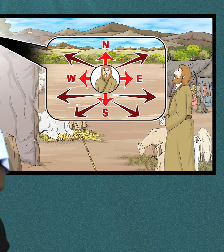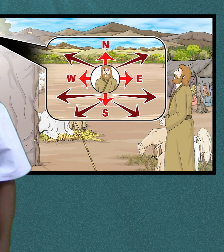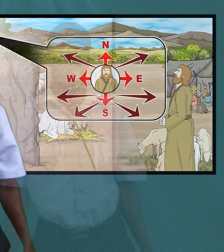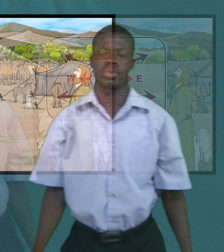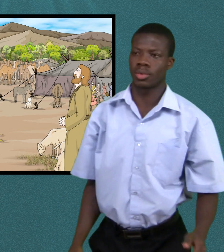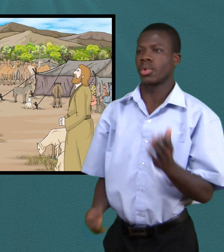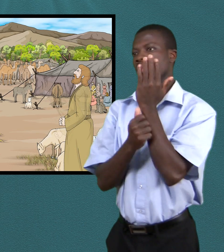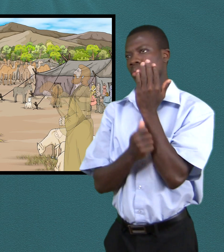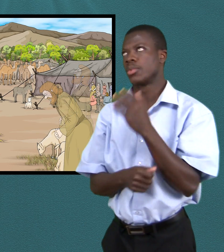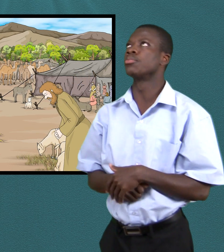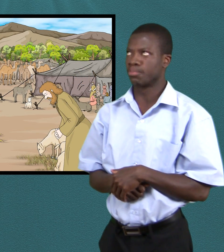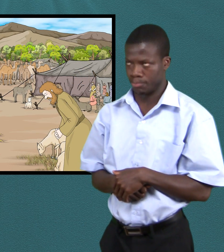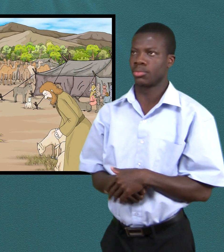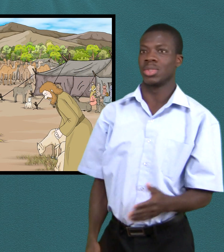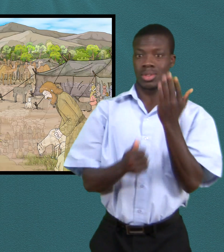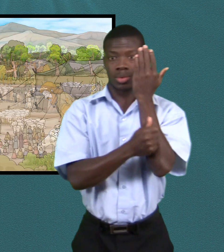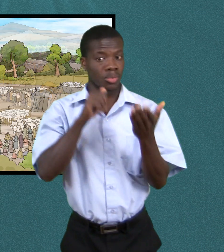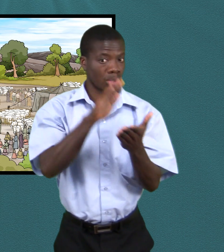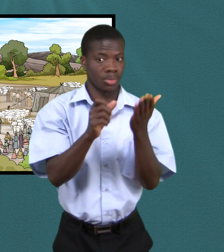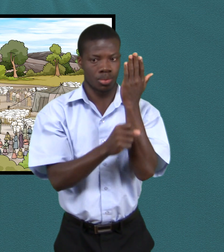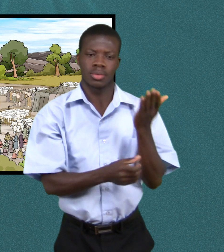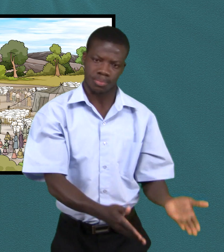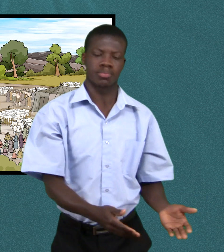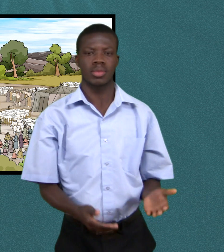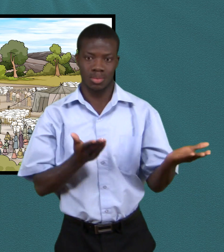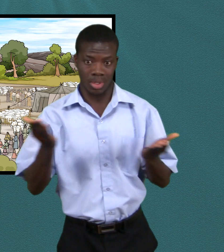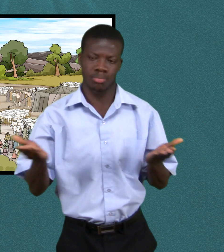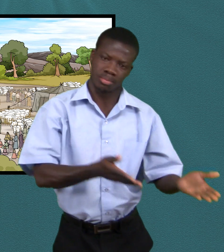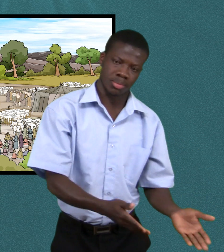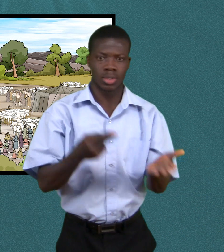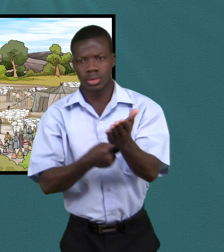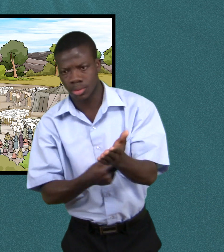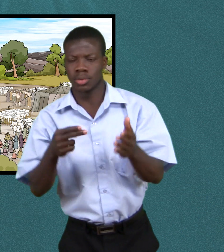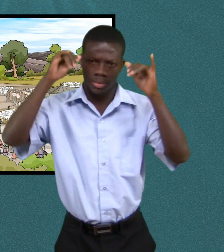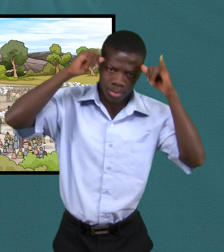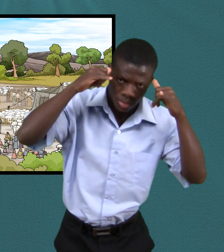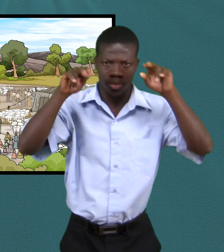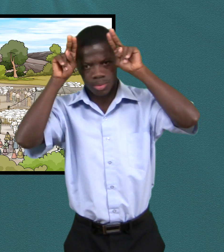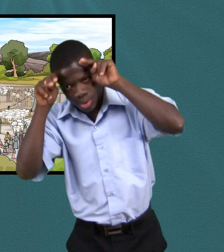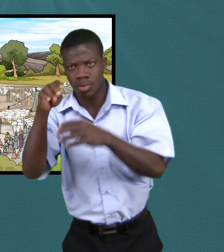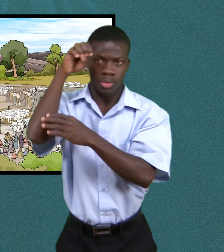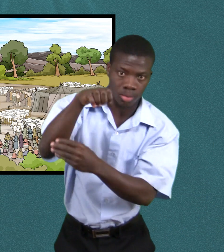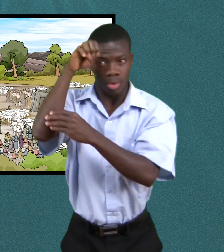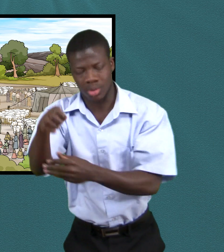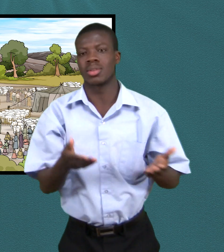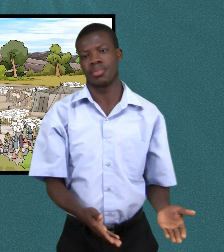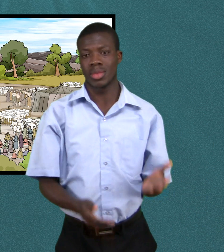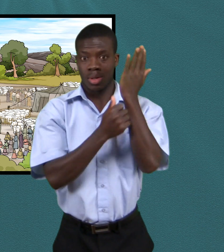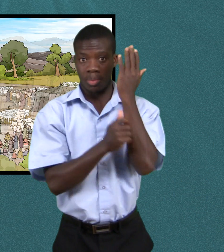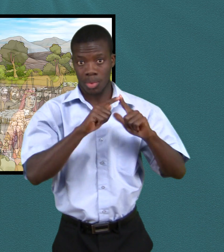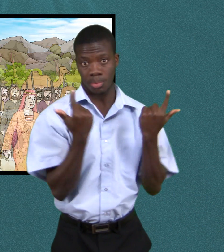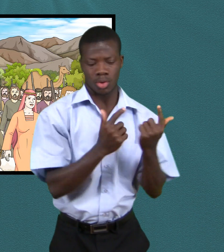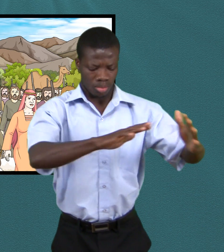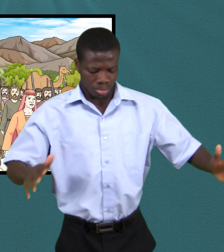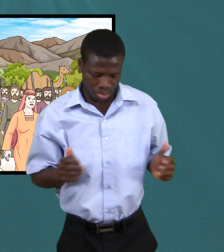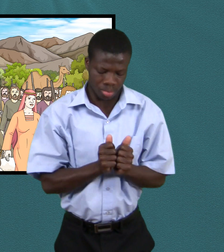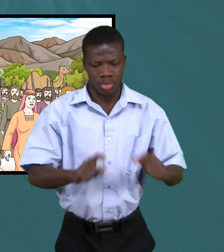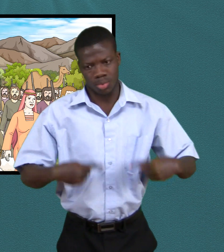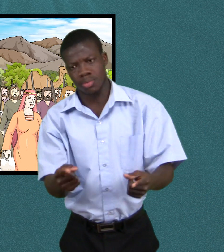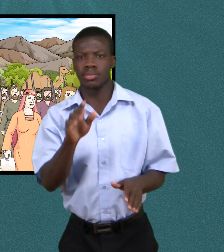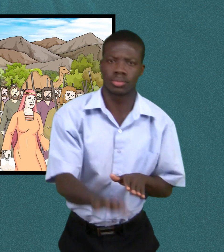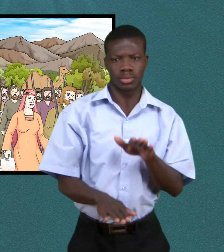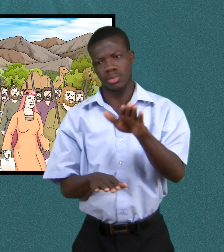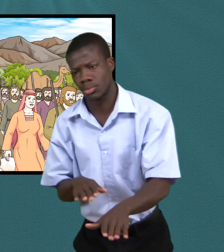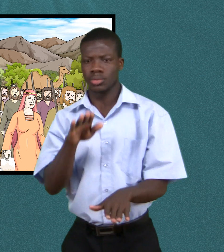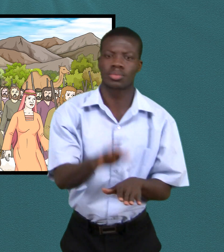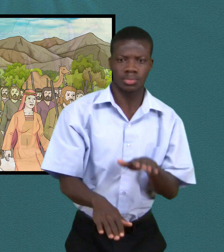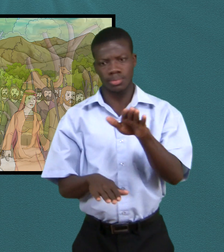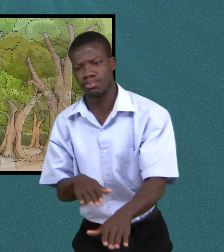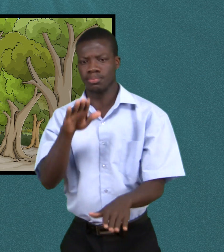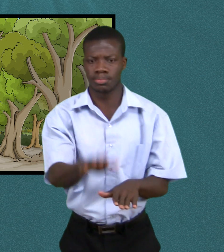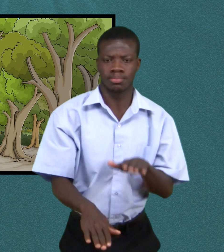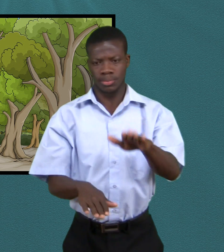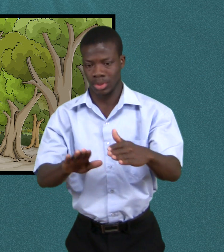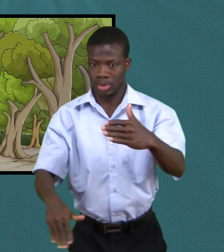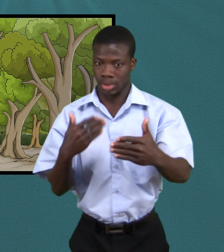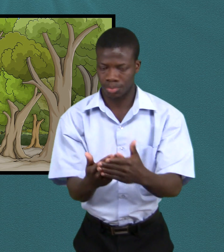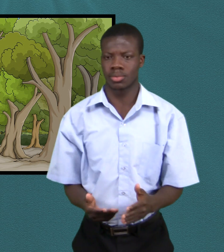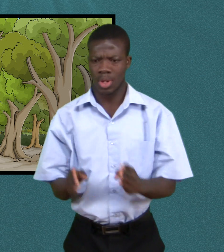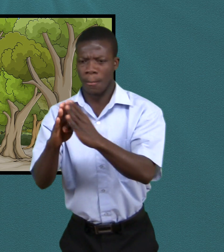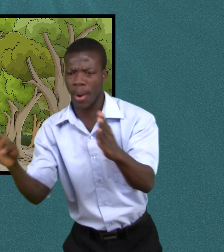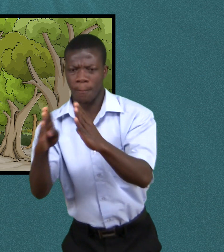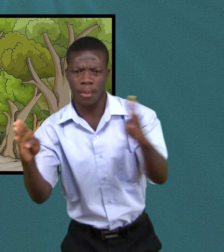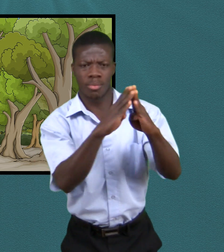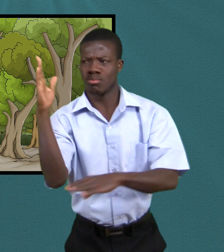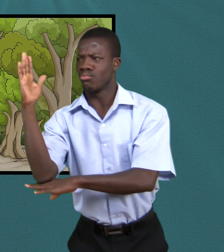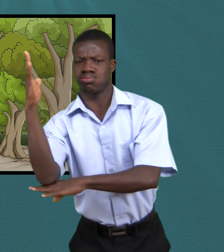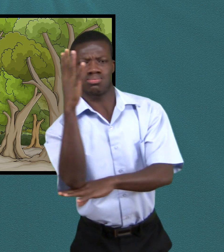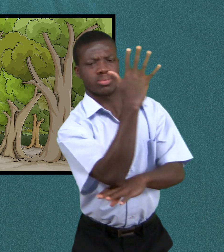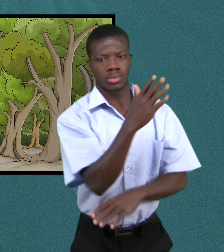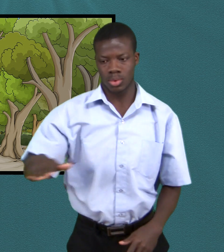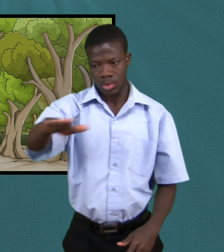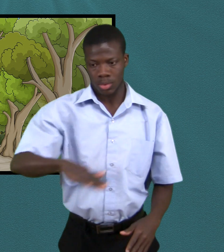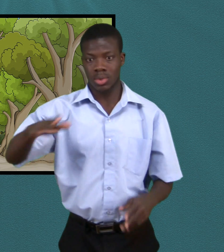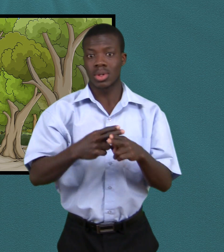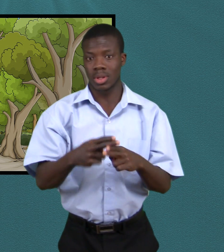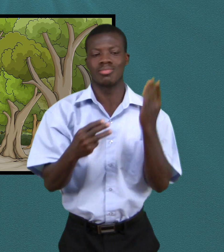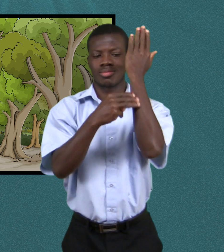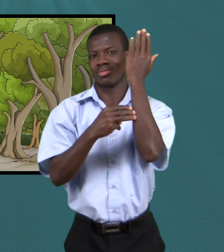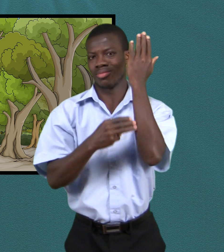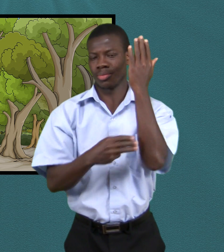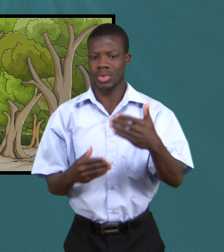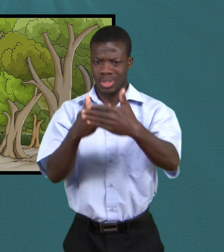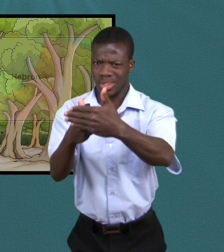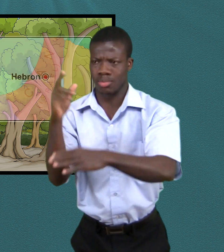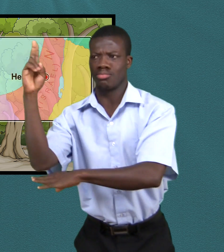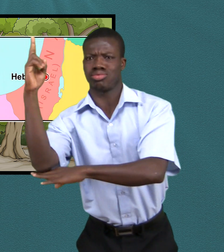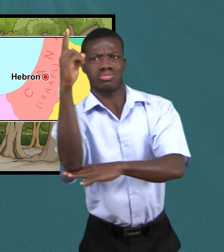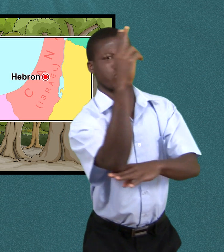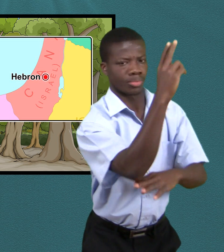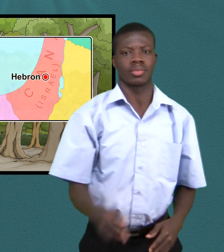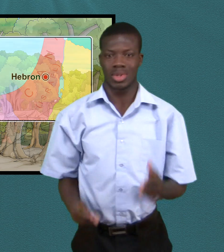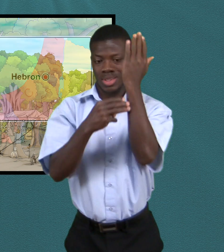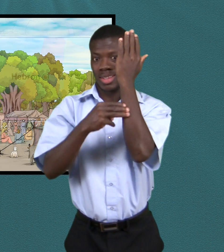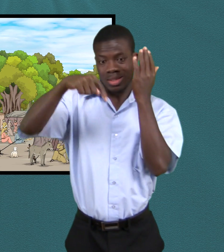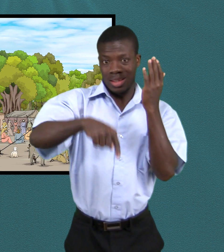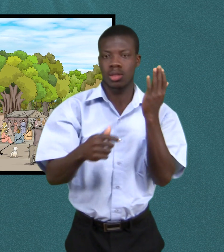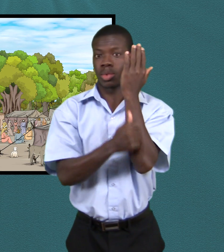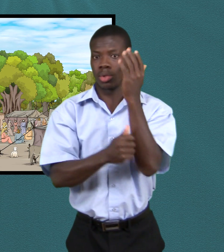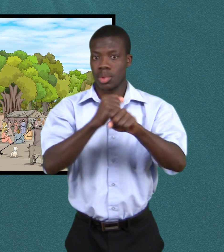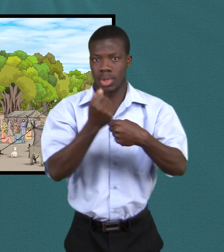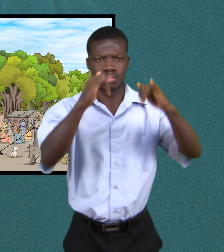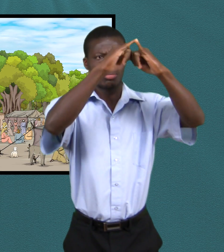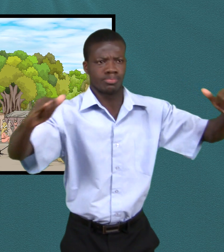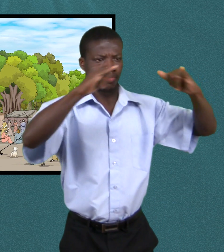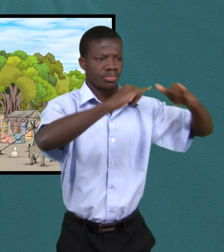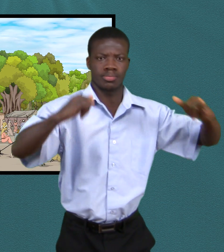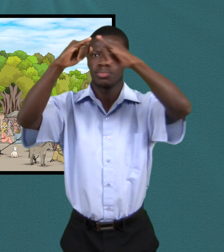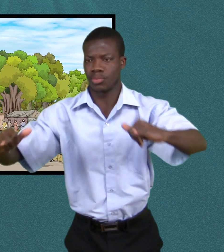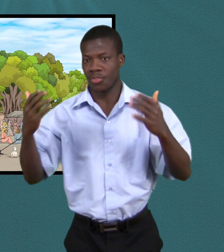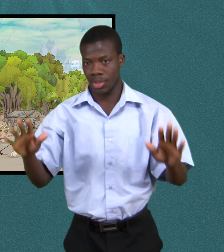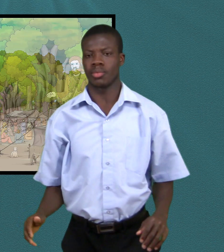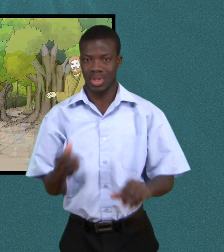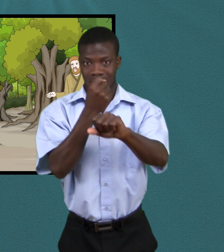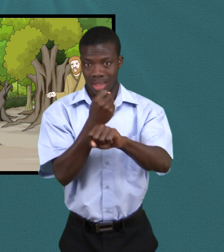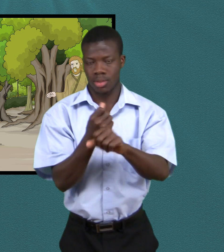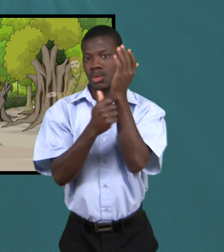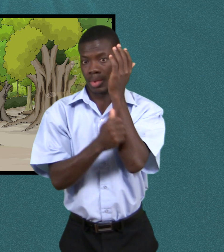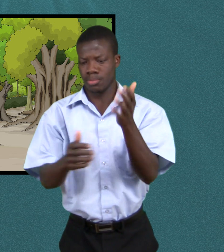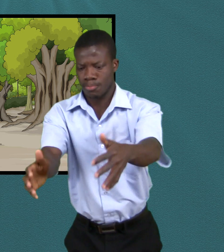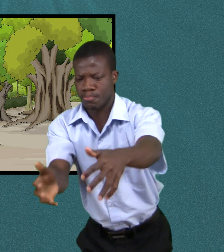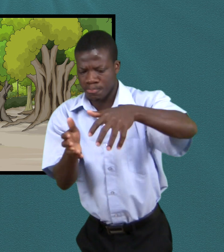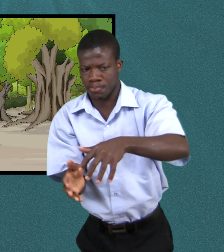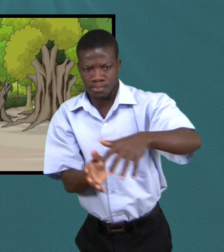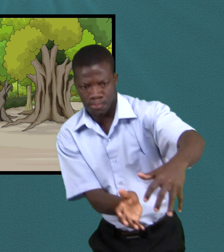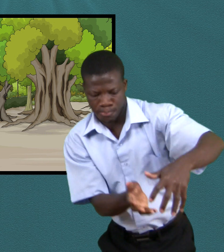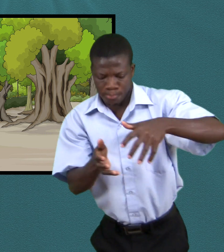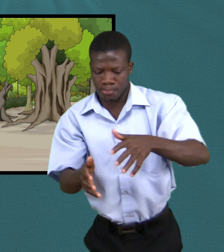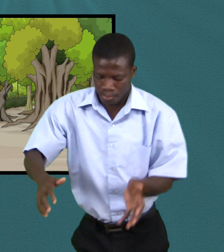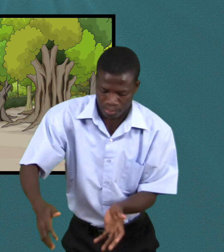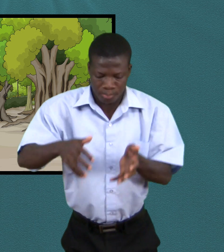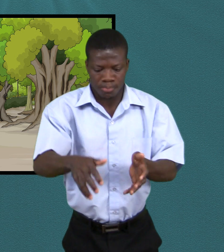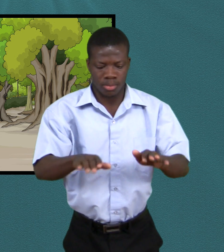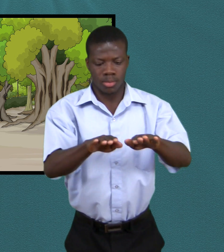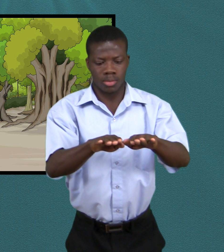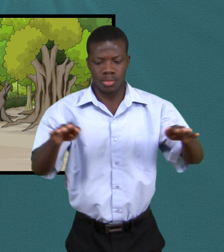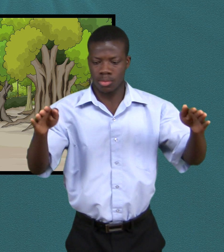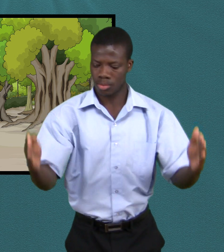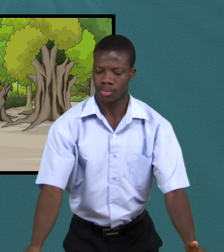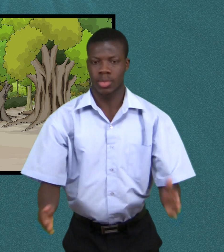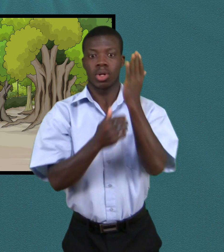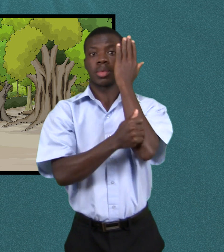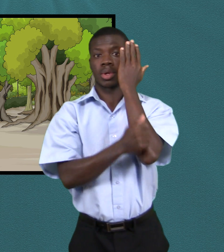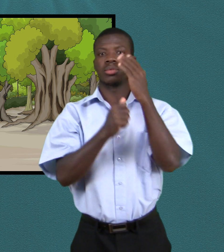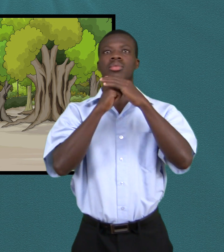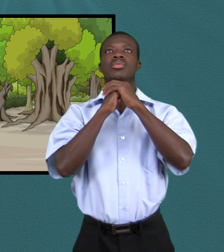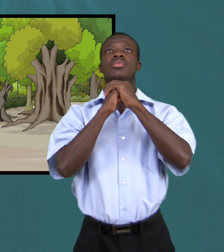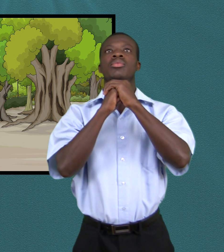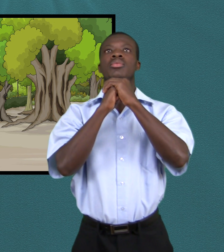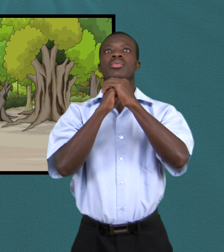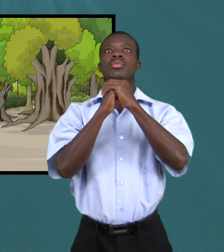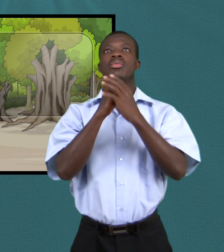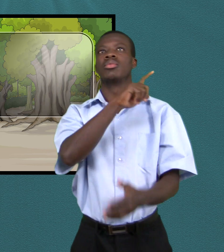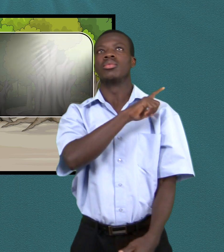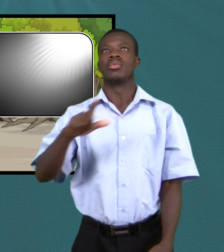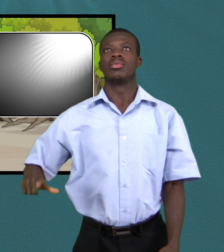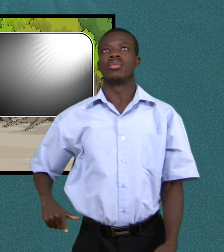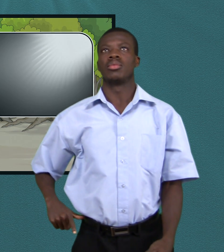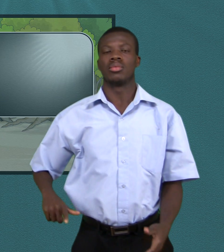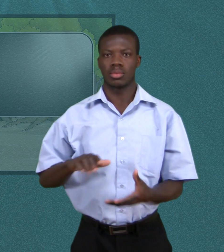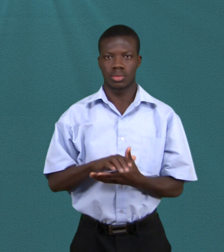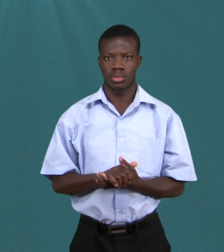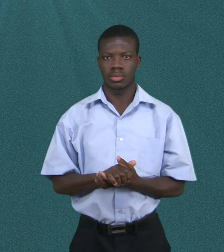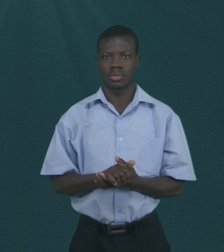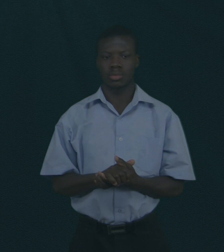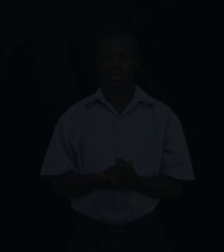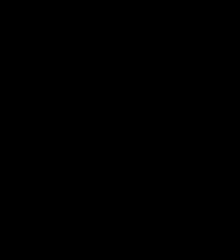So Abram moved his tent and went to live near the Oaks of Mamre at Hebron, where he built an altar to the LORD.